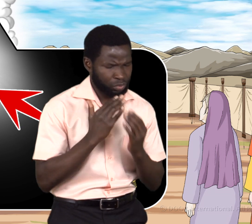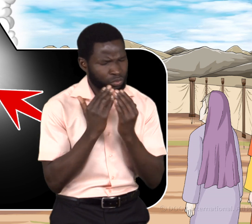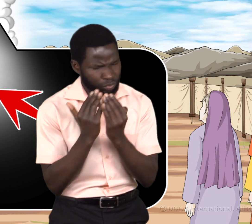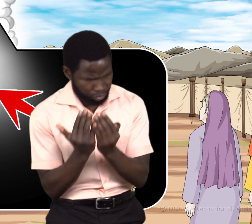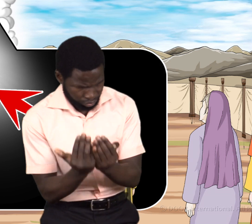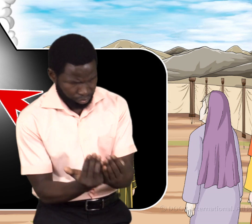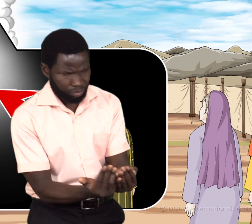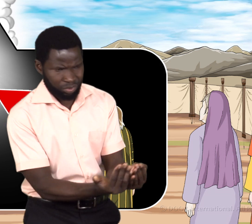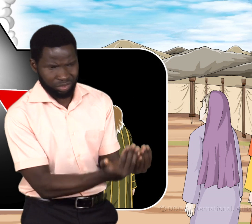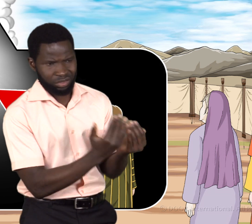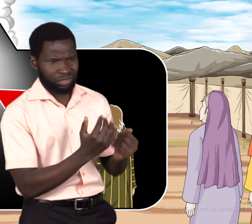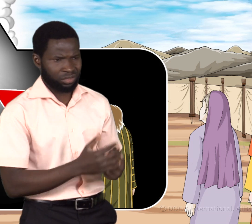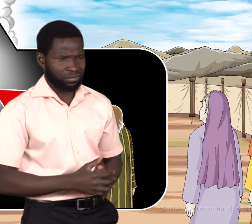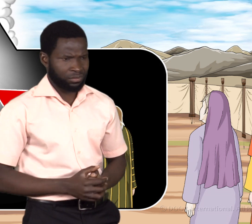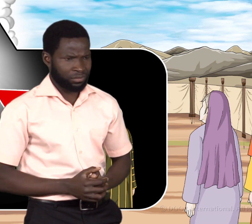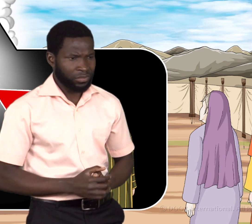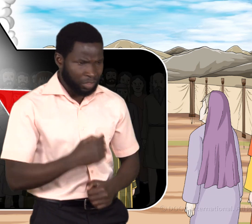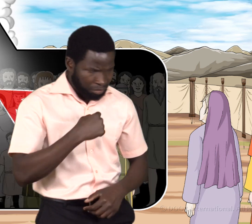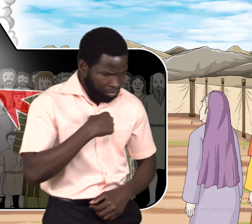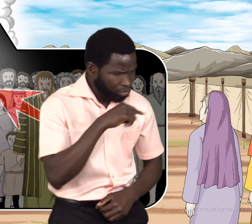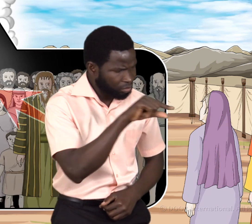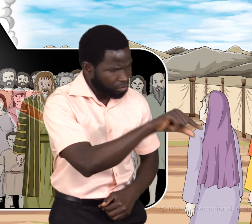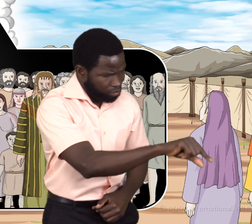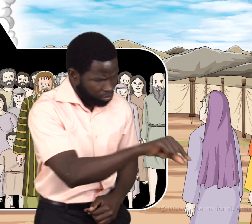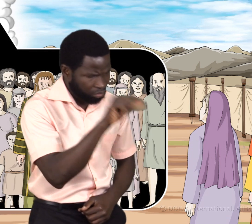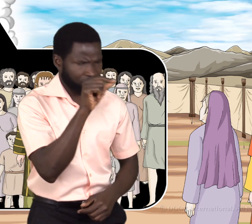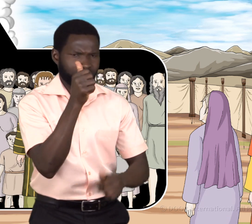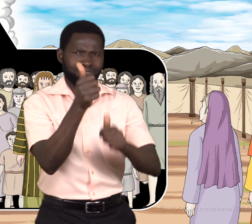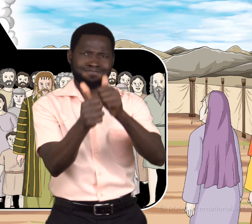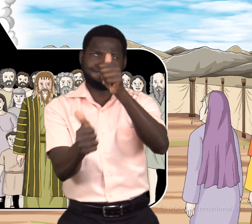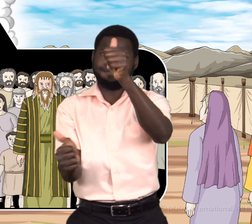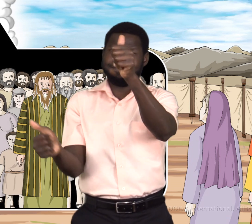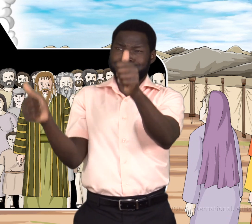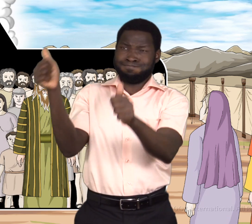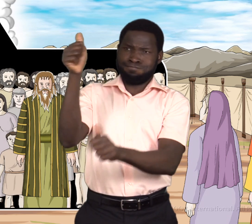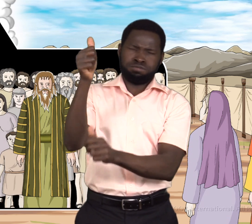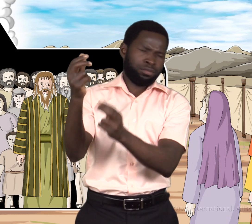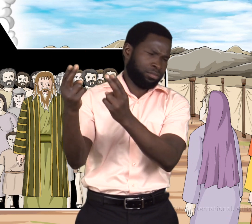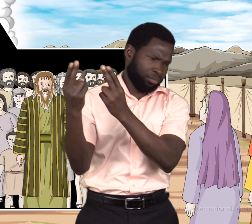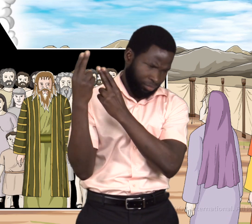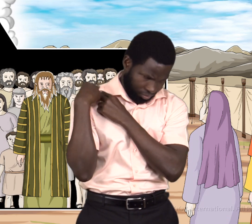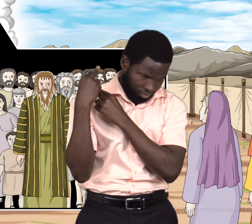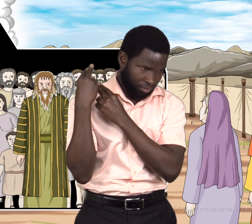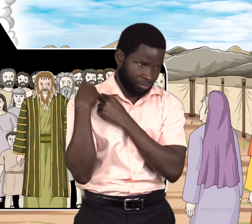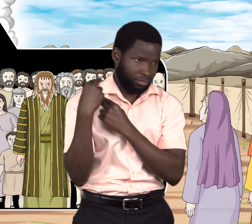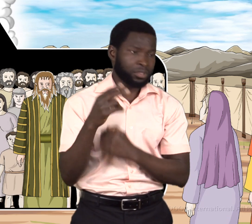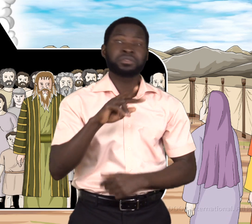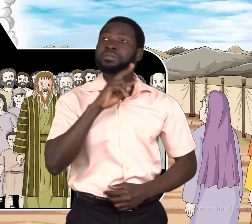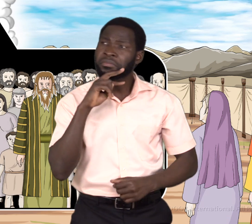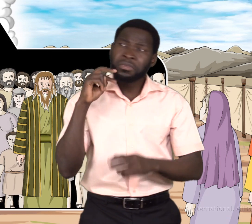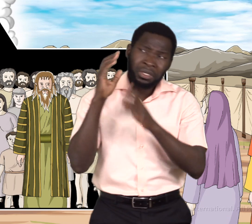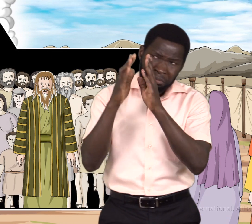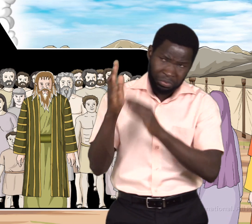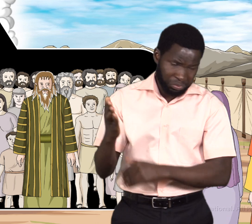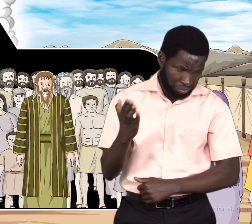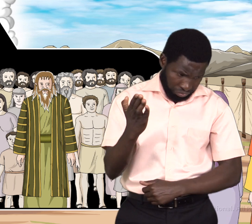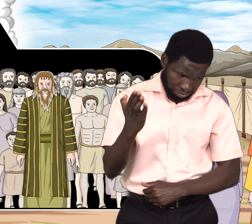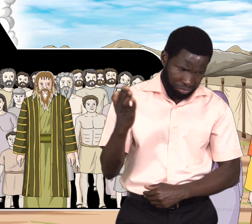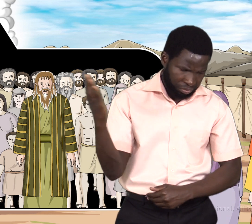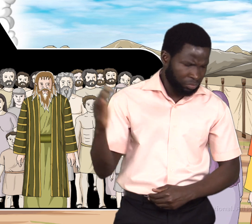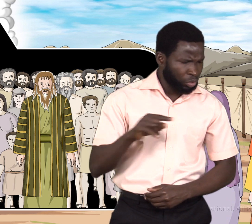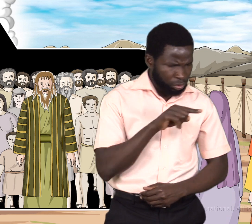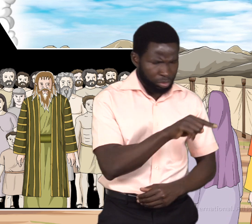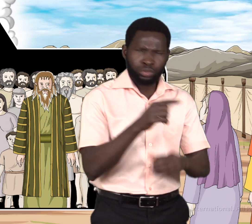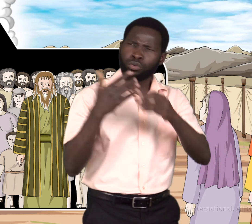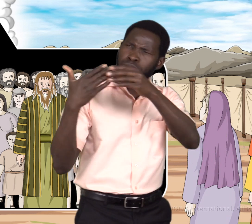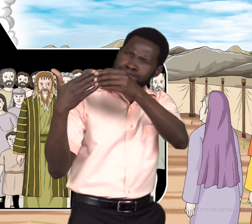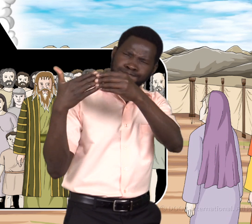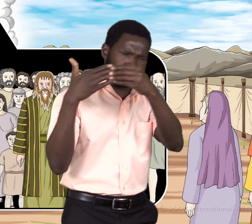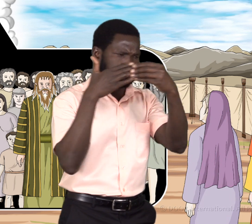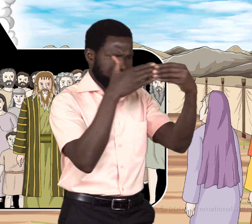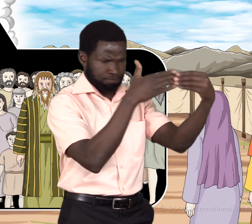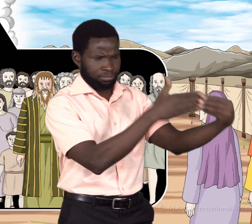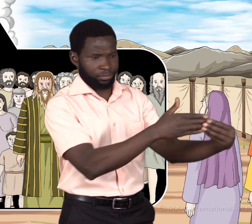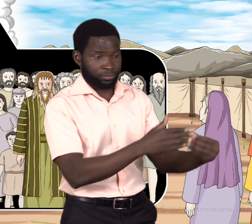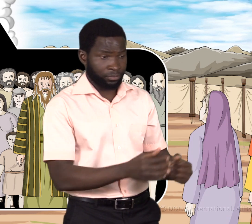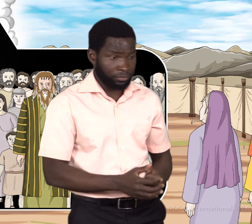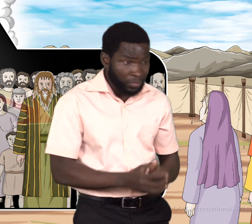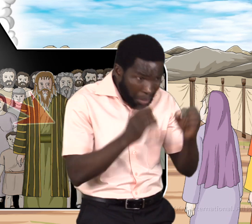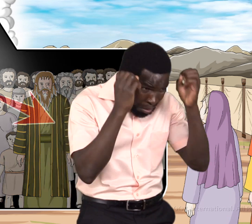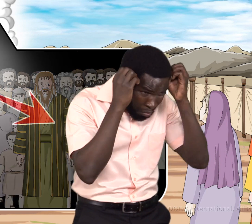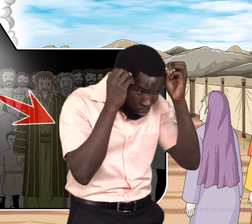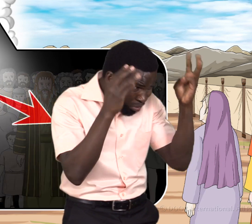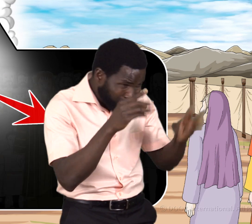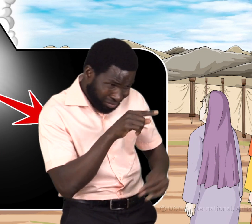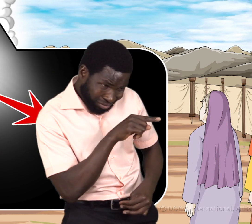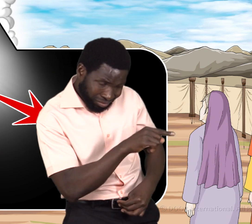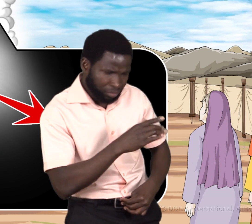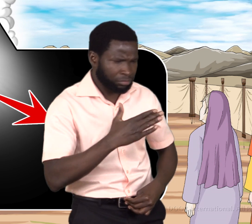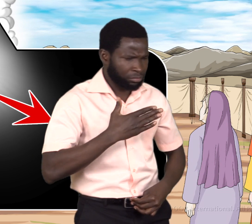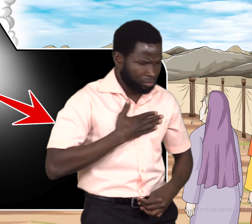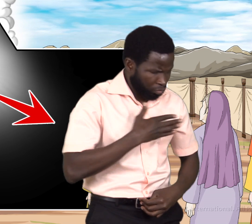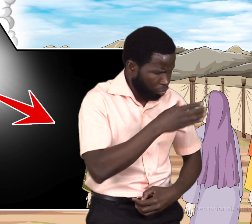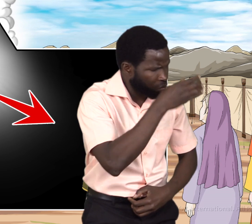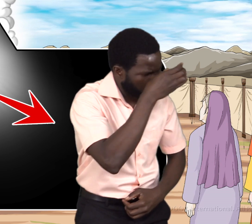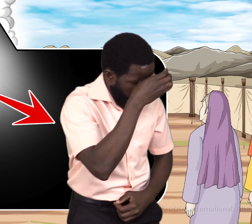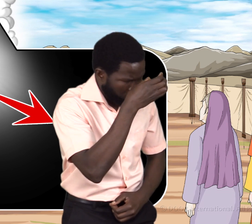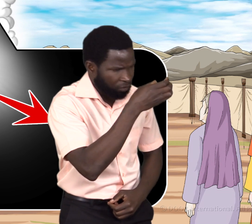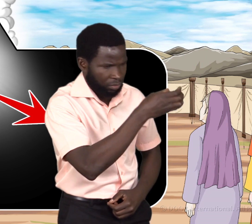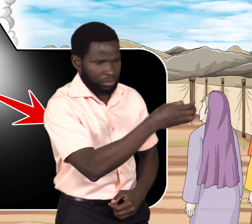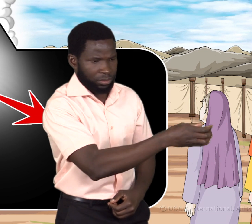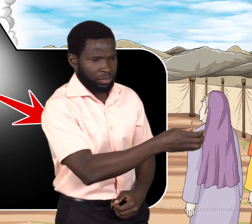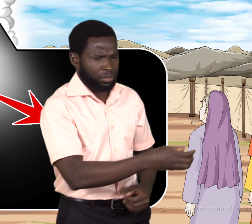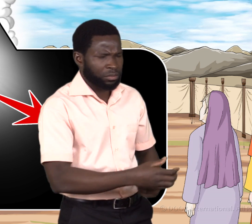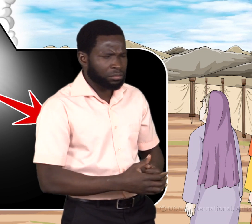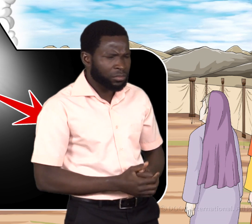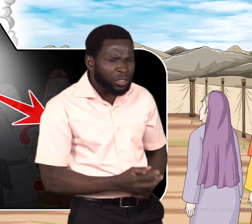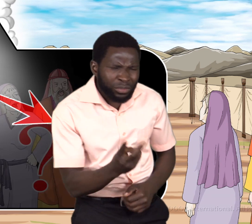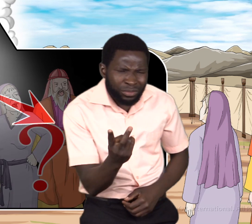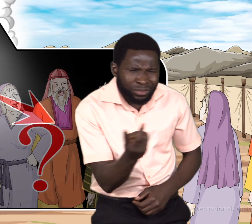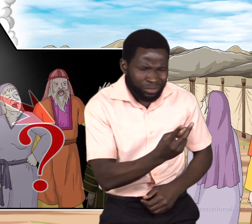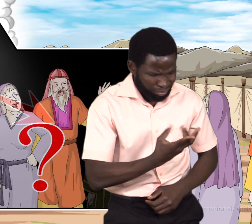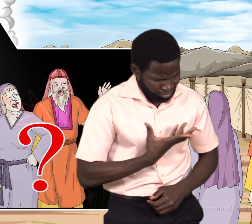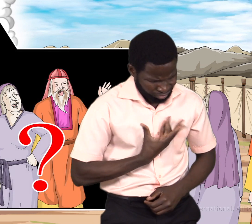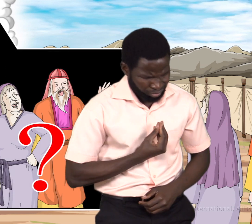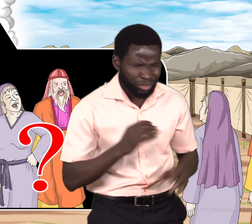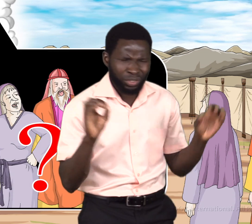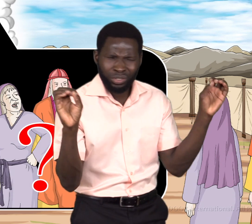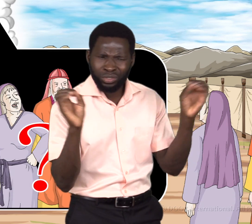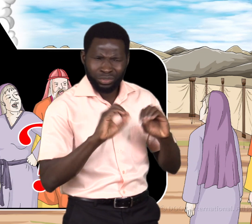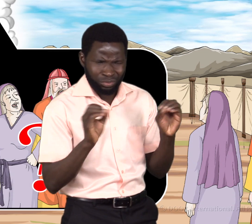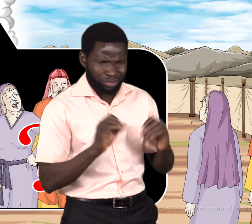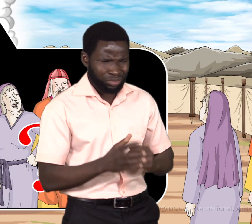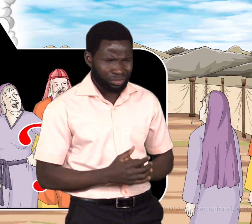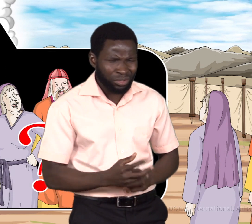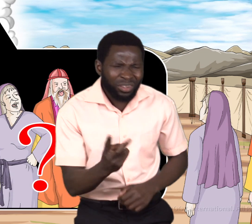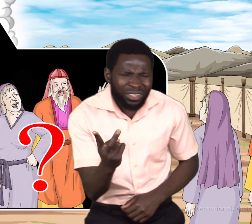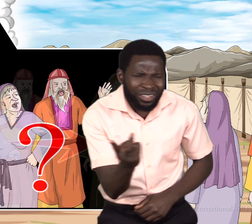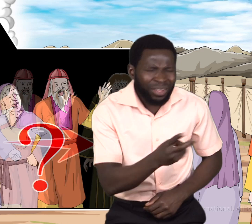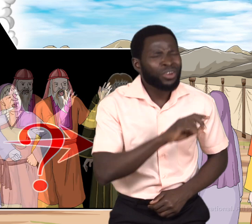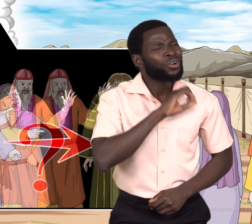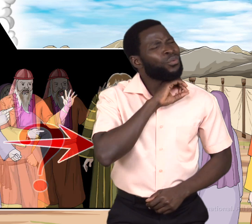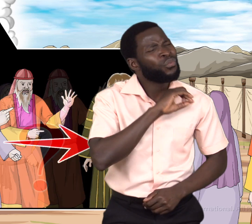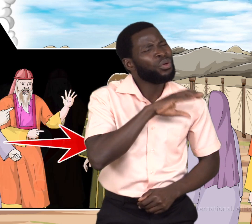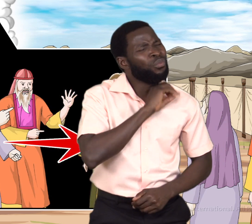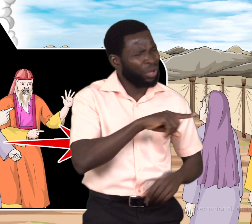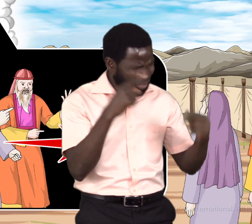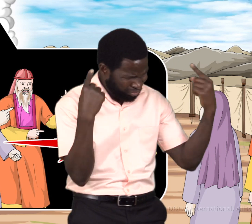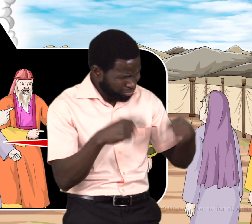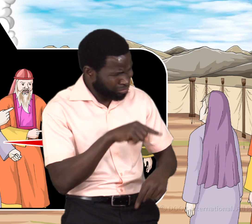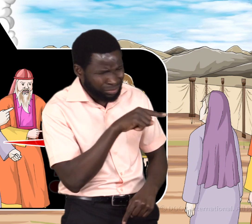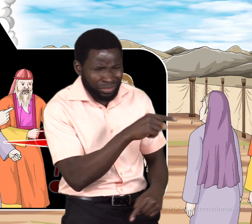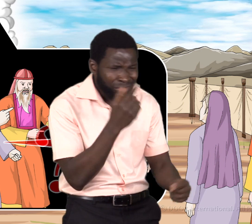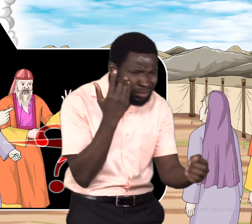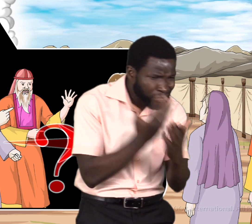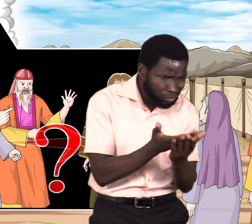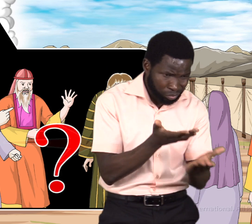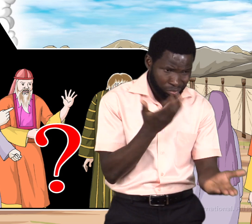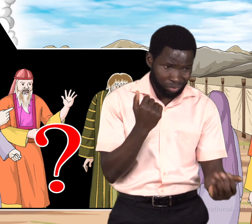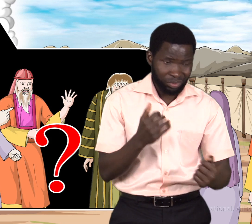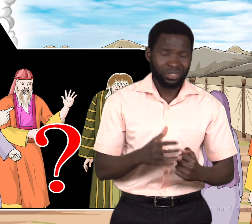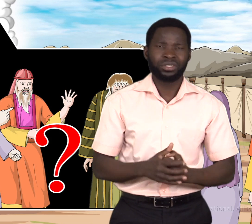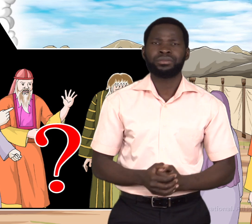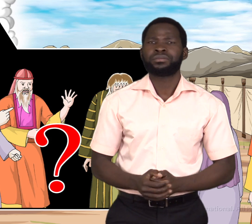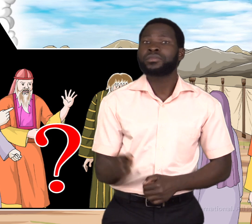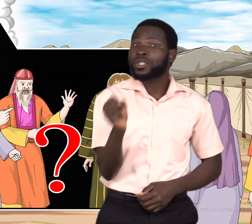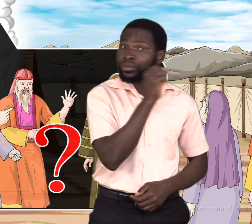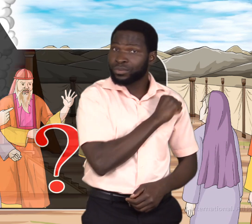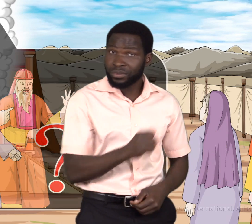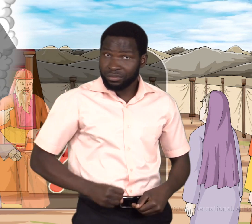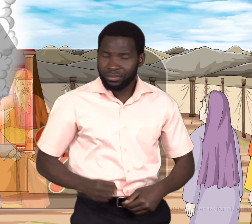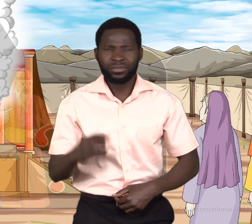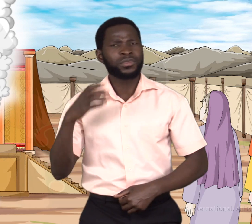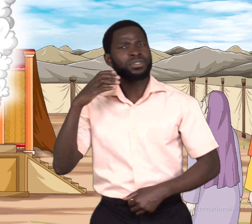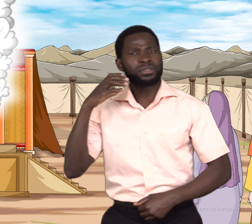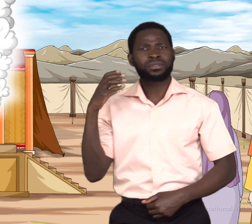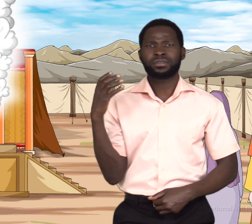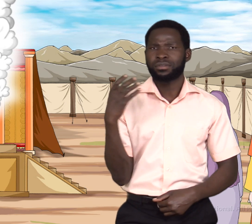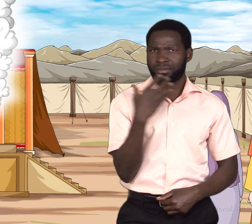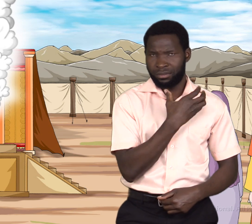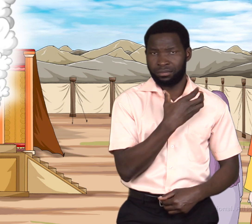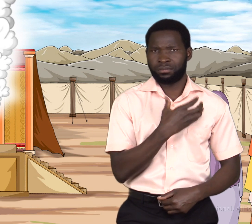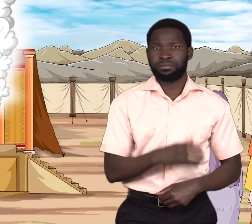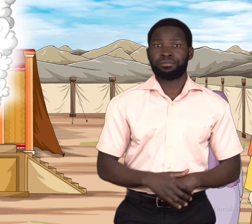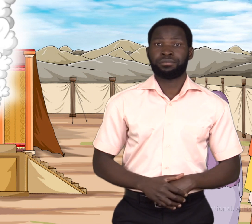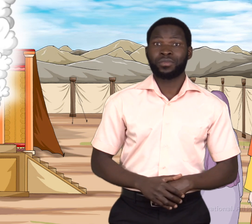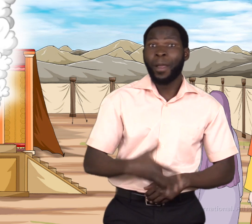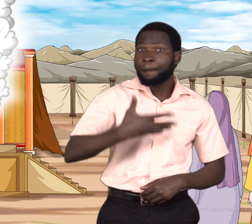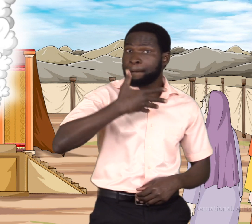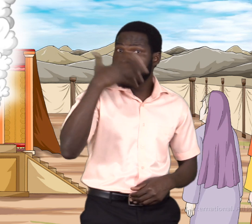he is faithful in all My house. I speak with him face to face, clearly and not in riddles; he sees the form of the LORD. Why then were you unafraid to speak against My servant Moses?”